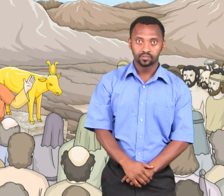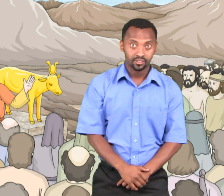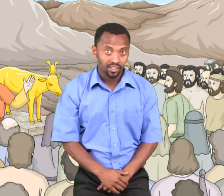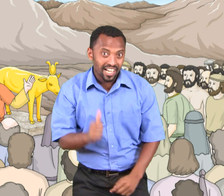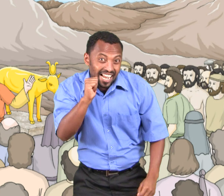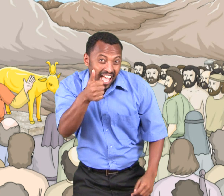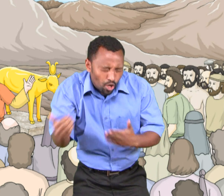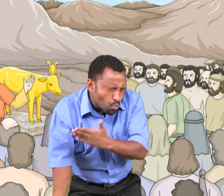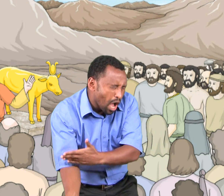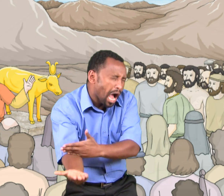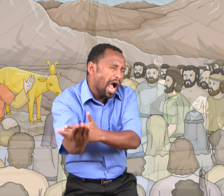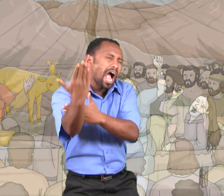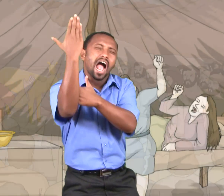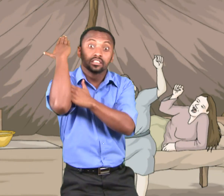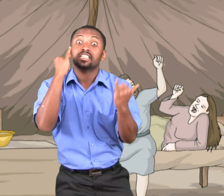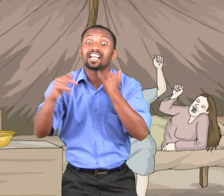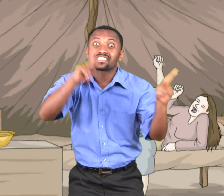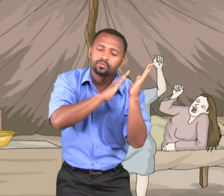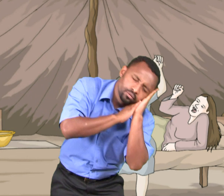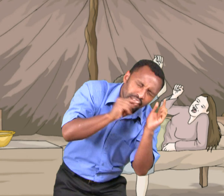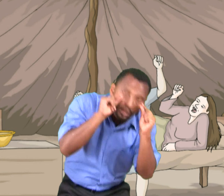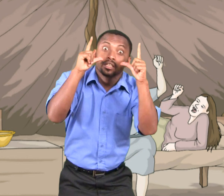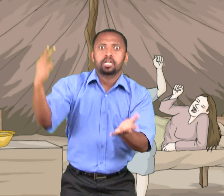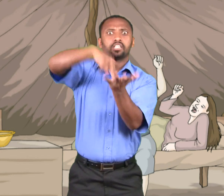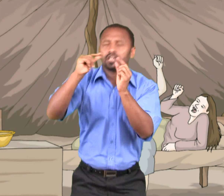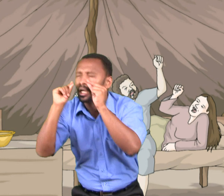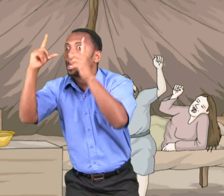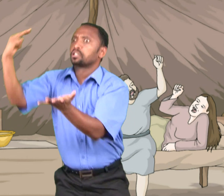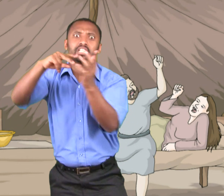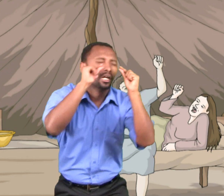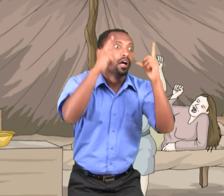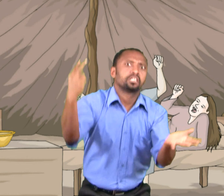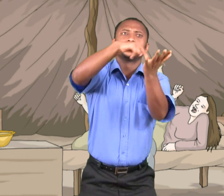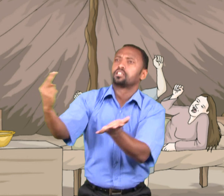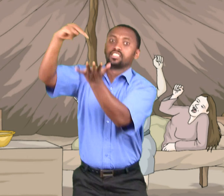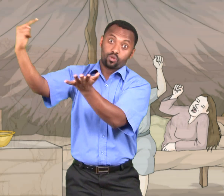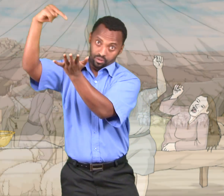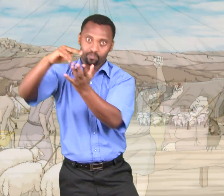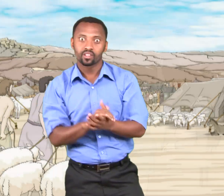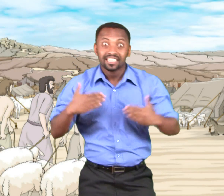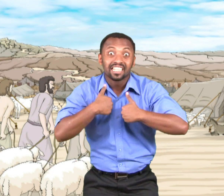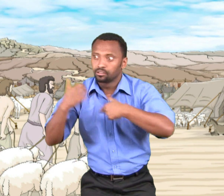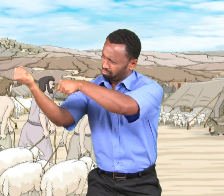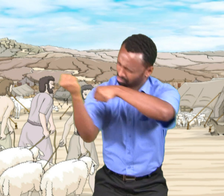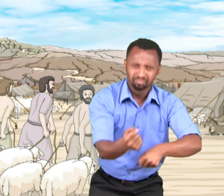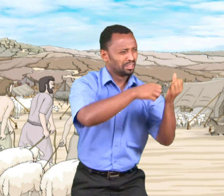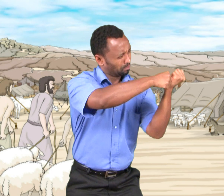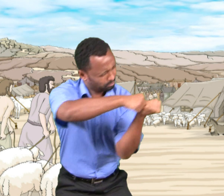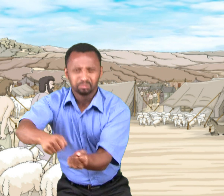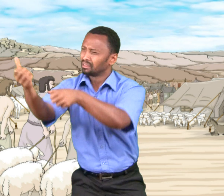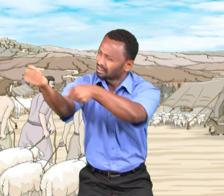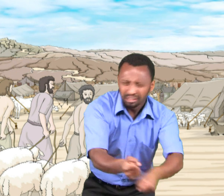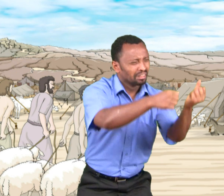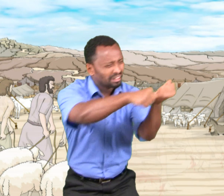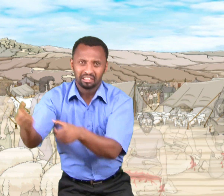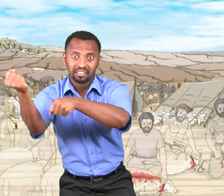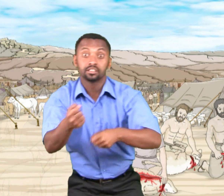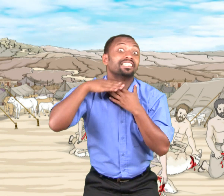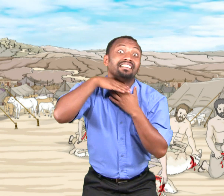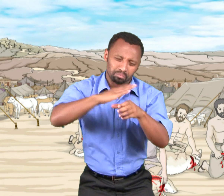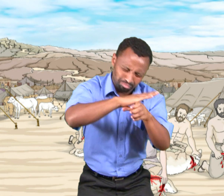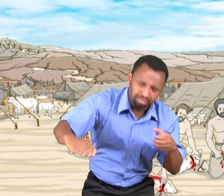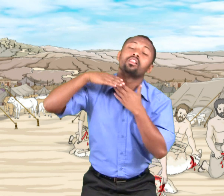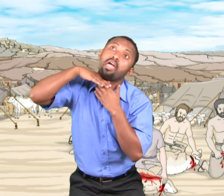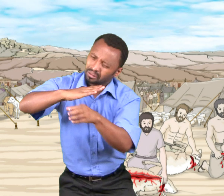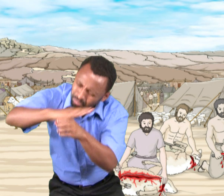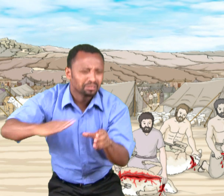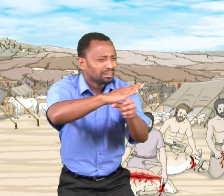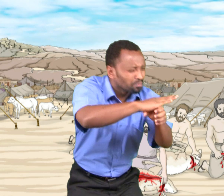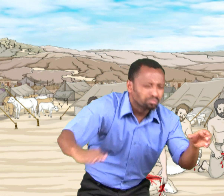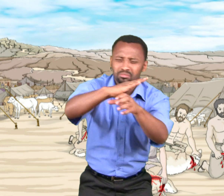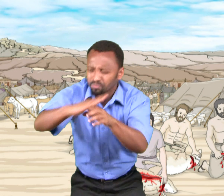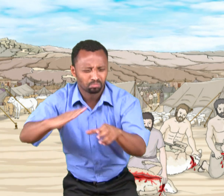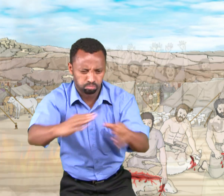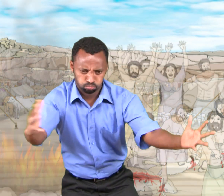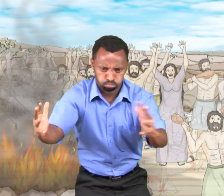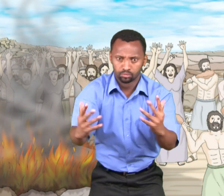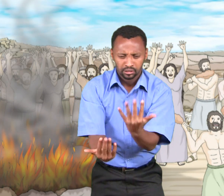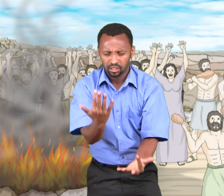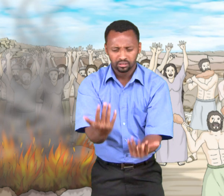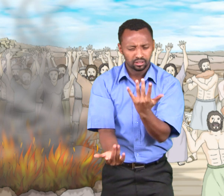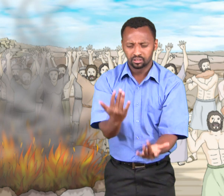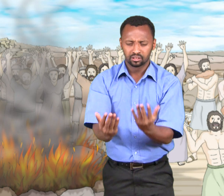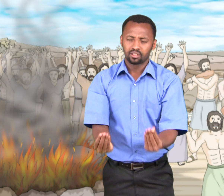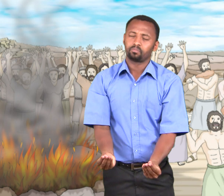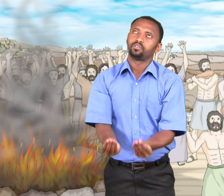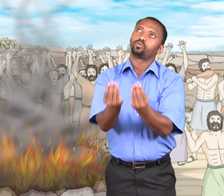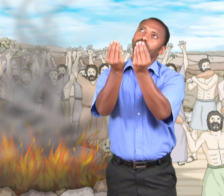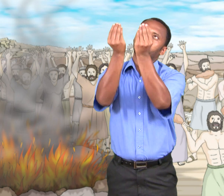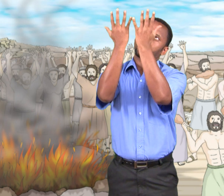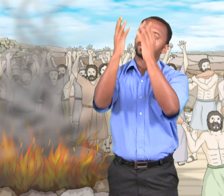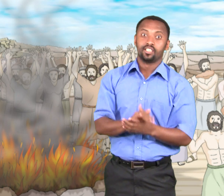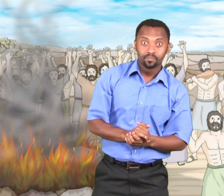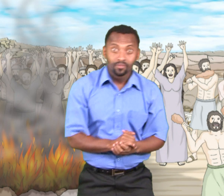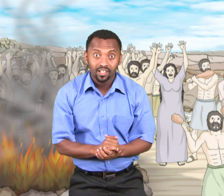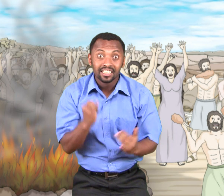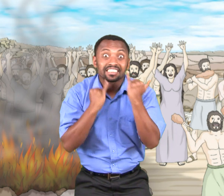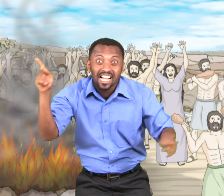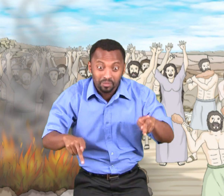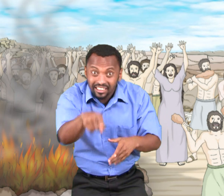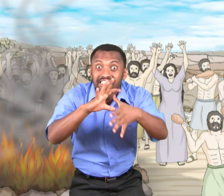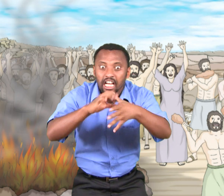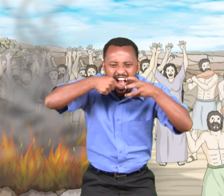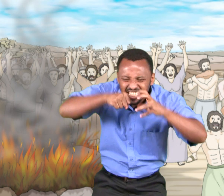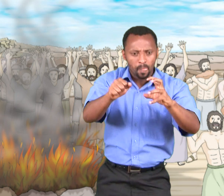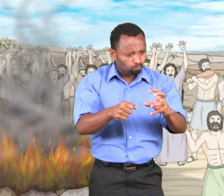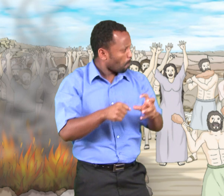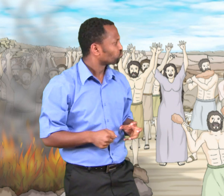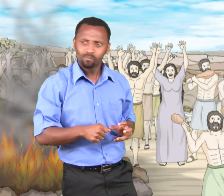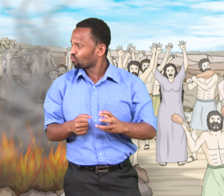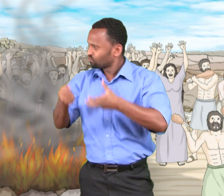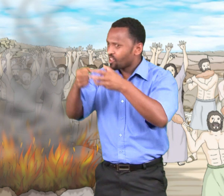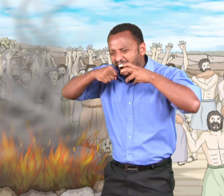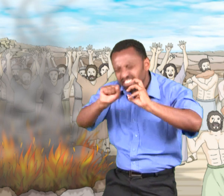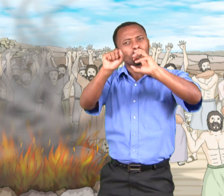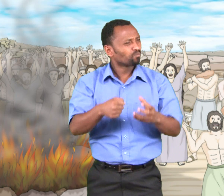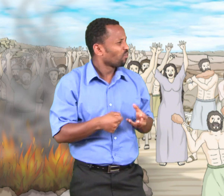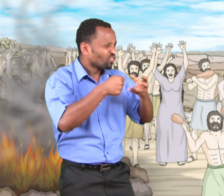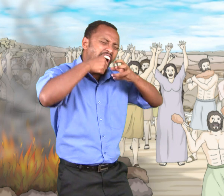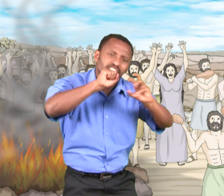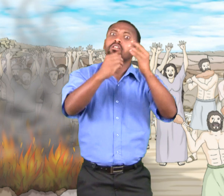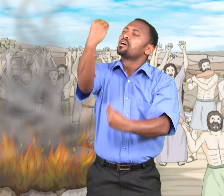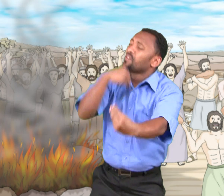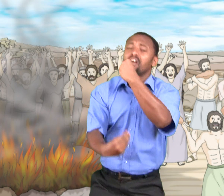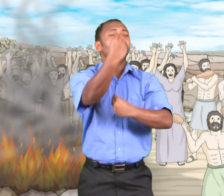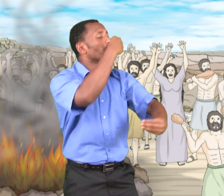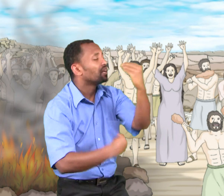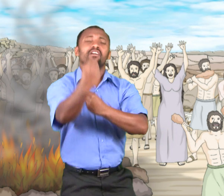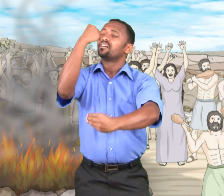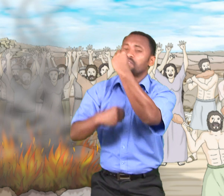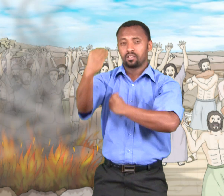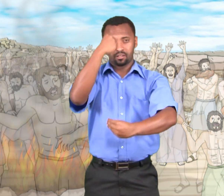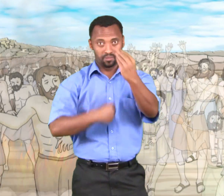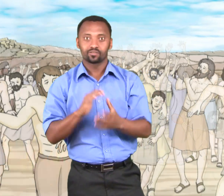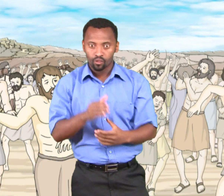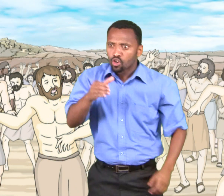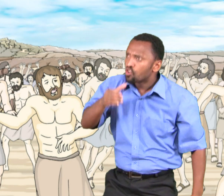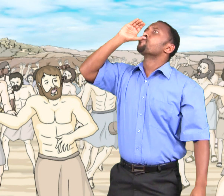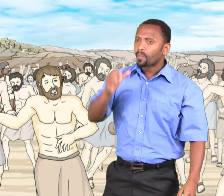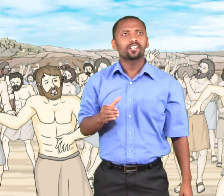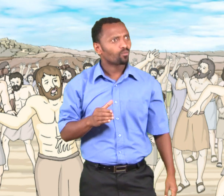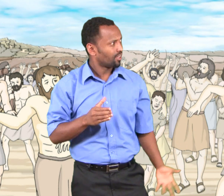So the next day they arose, offered burnt offerings, and presented peace offerings.